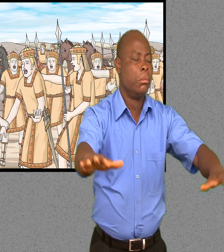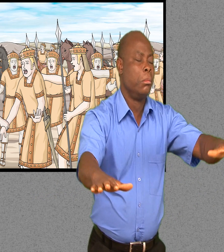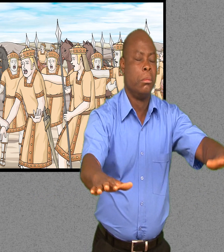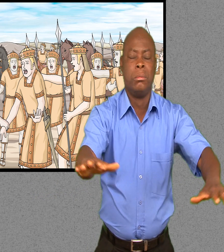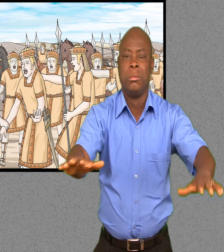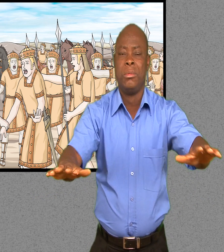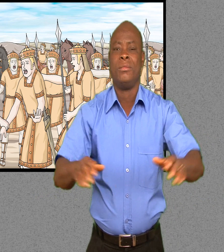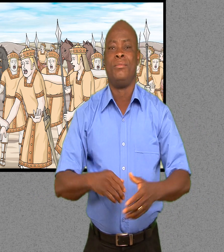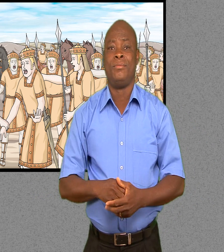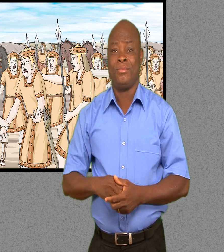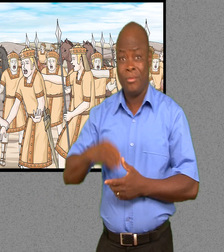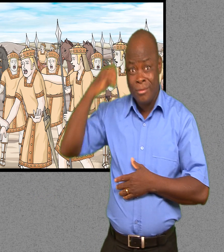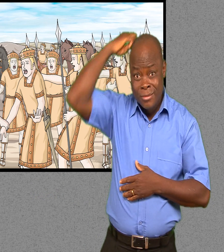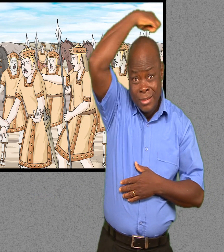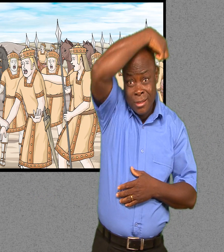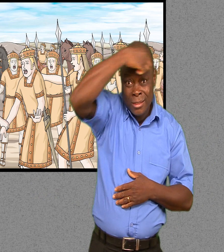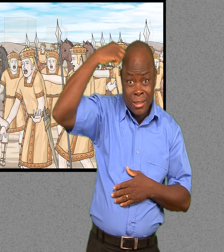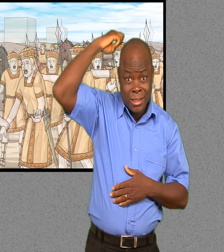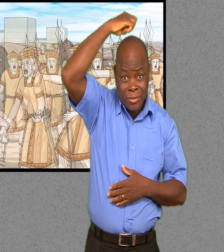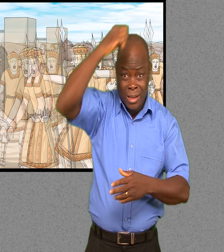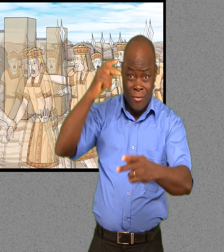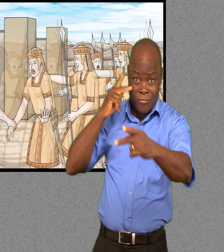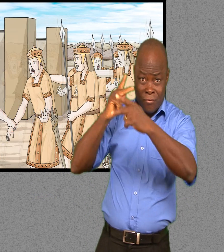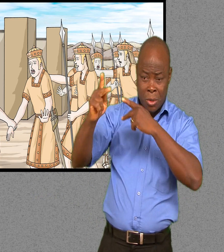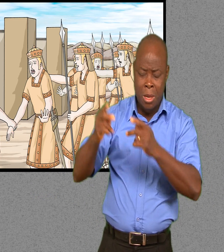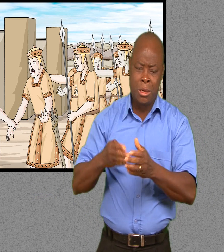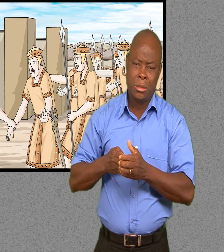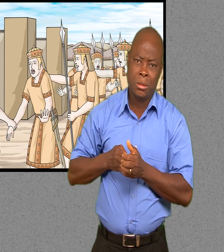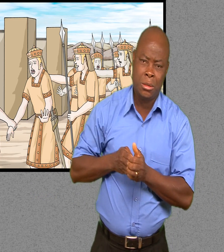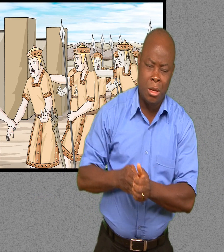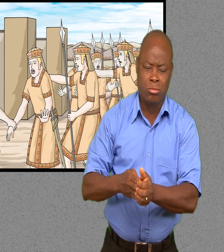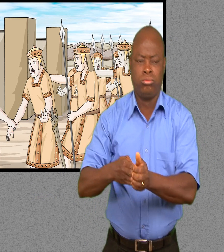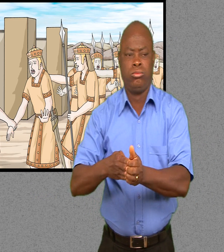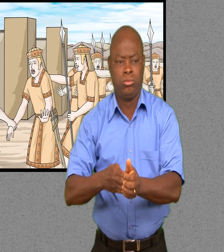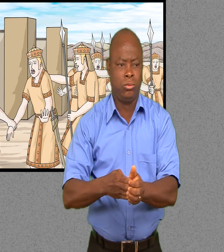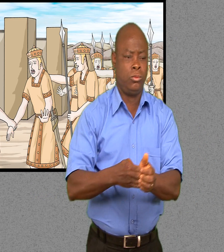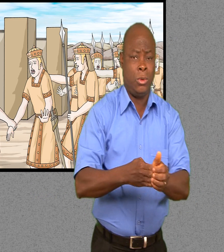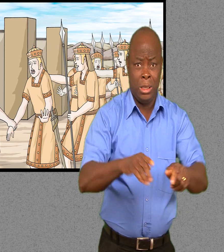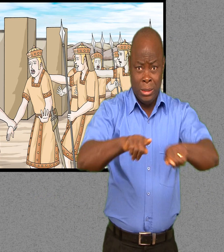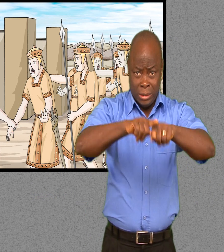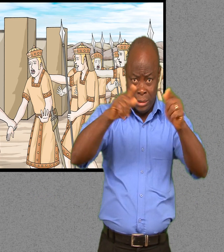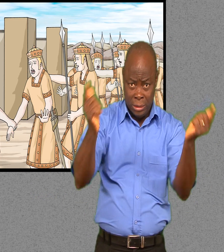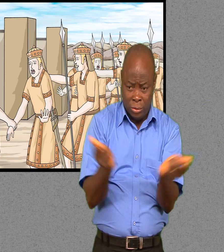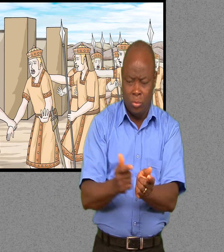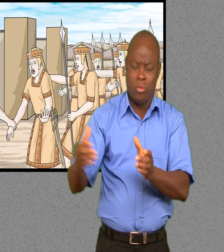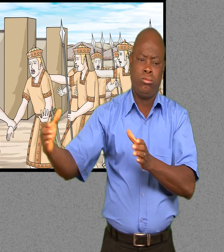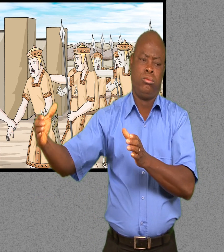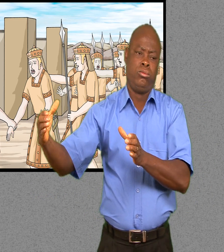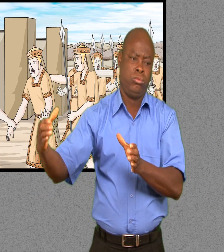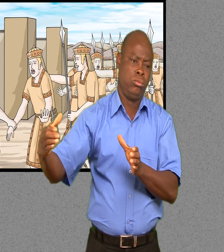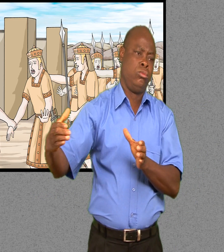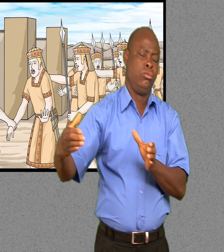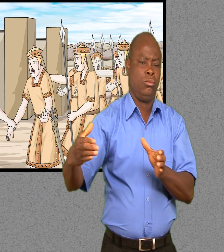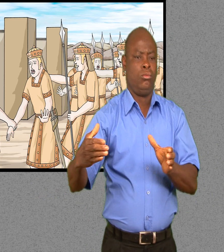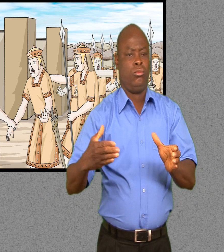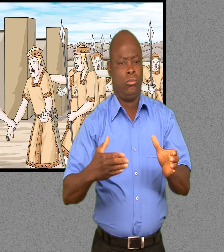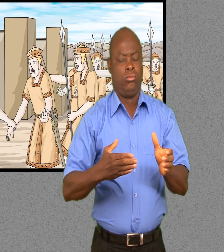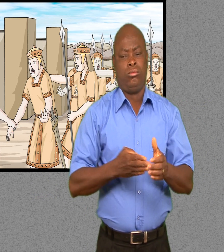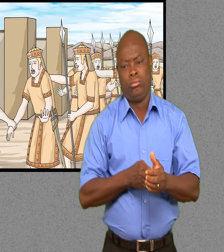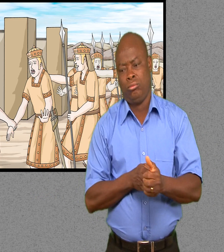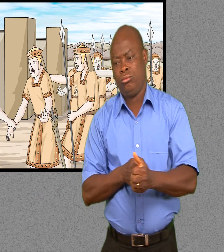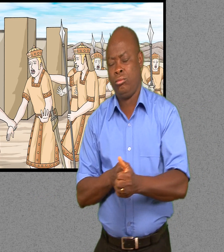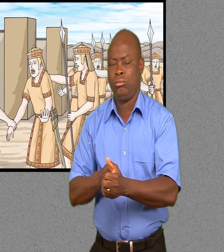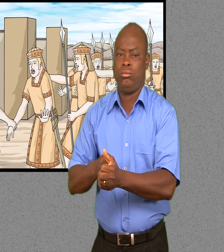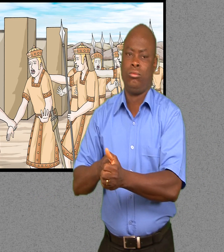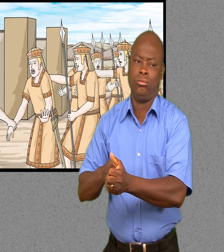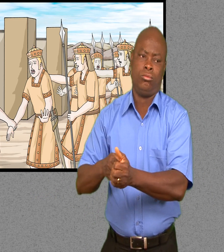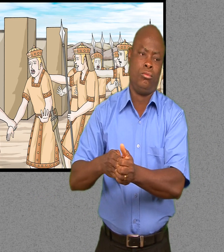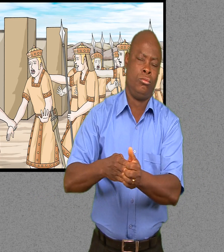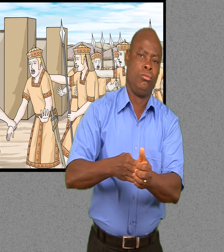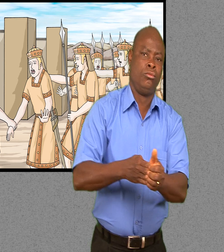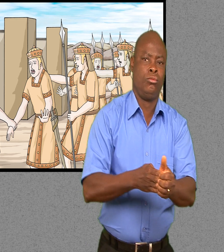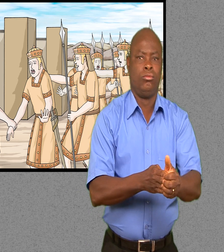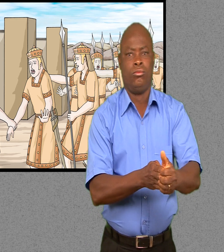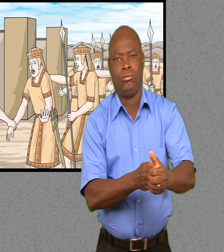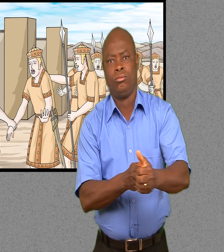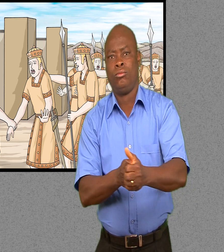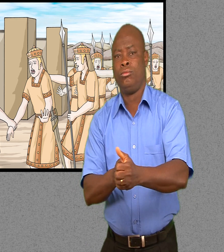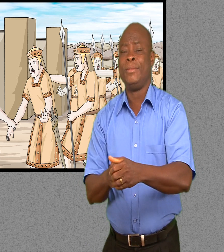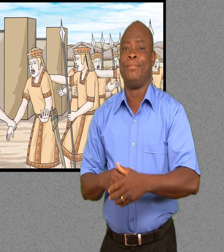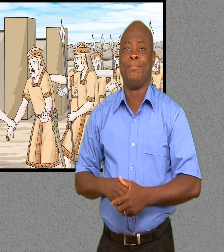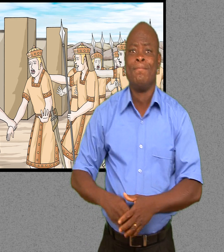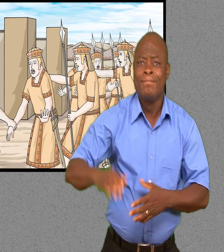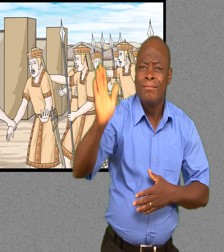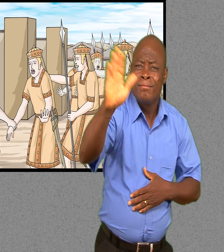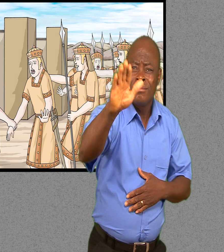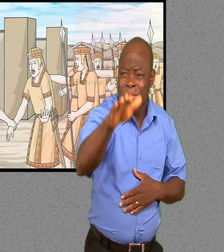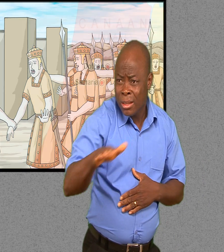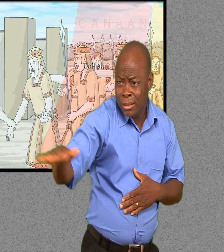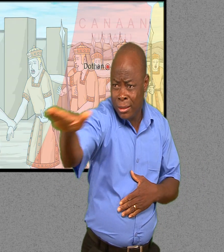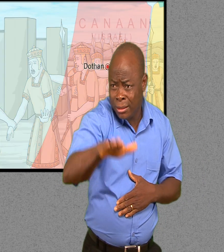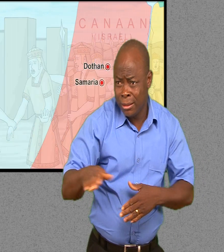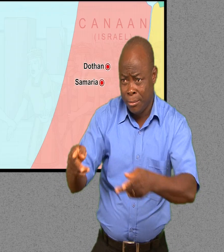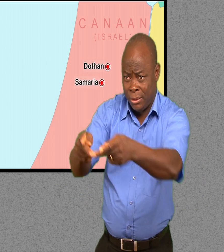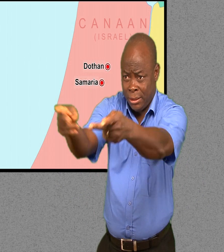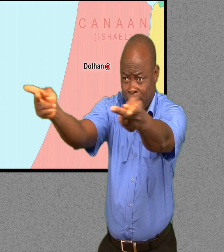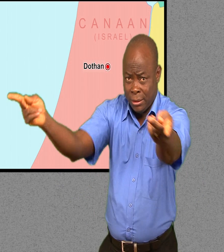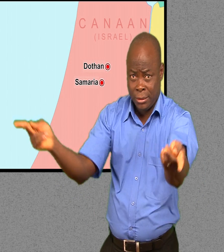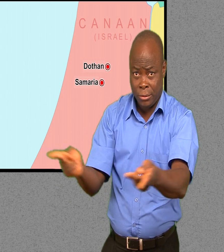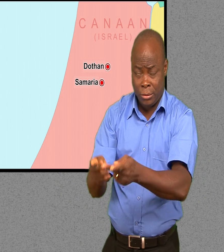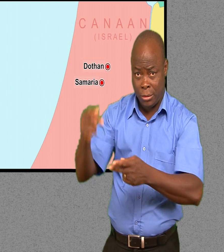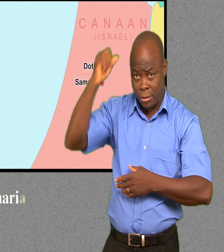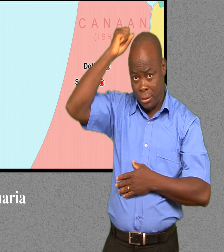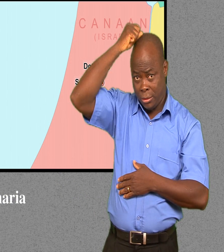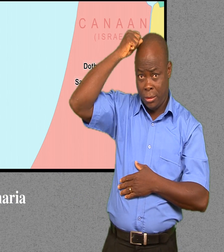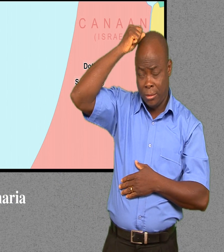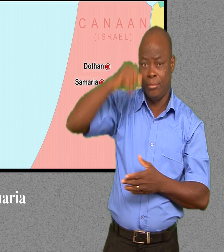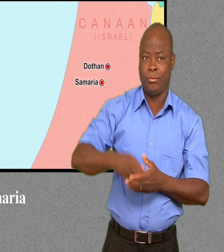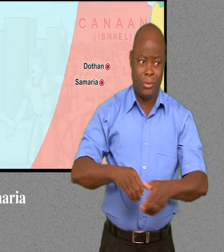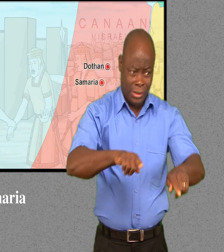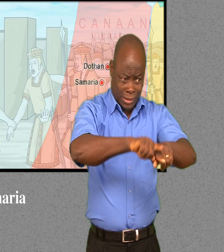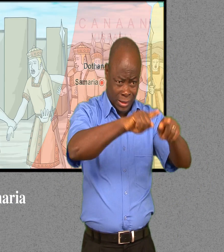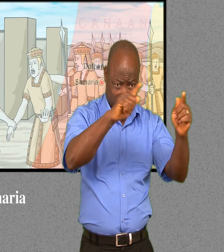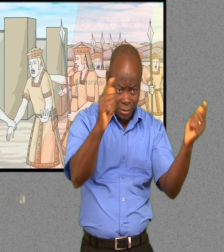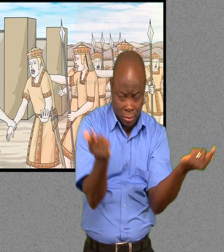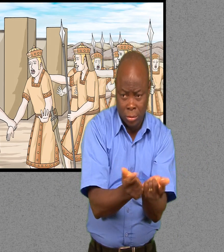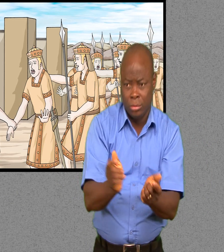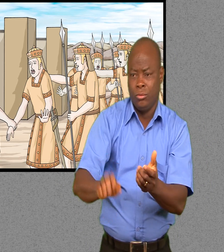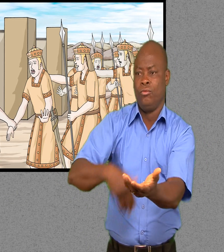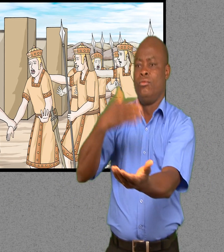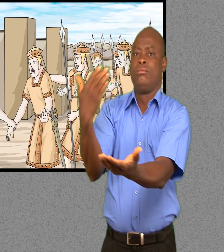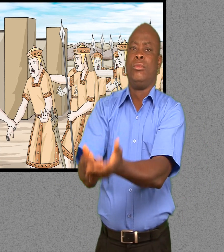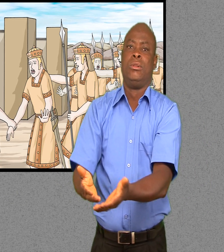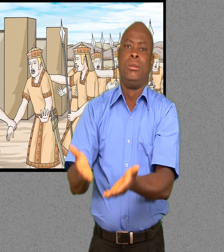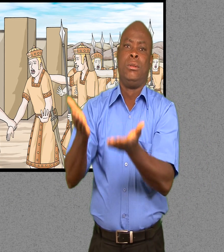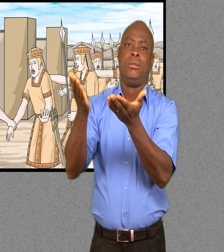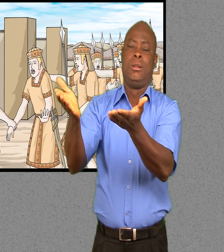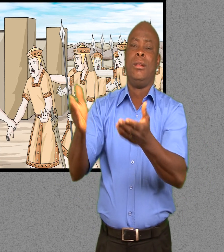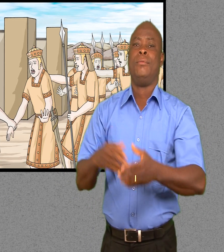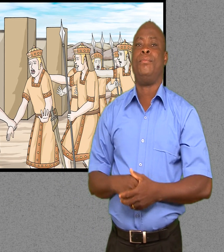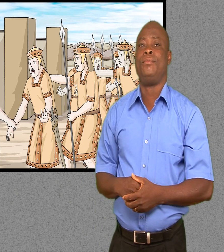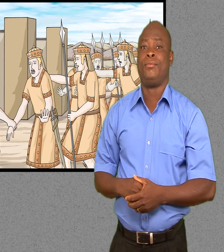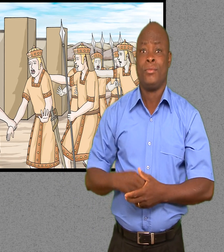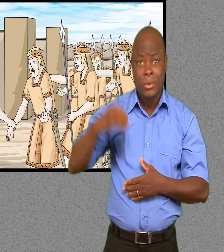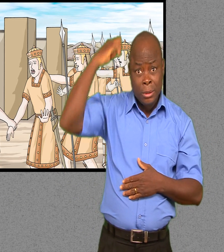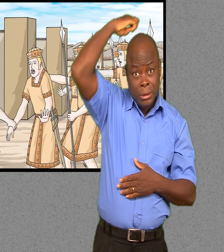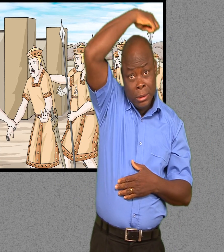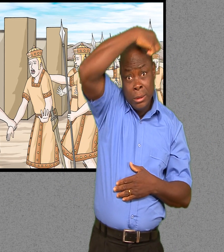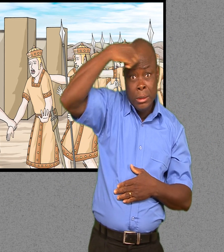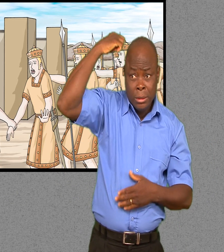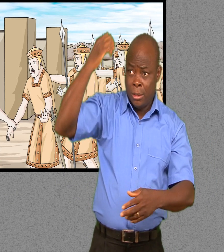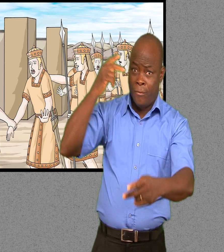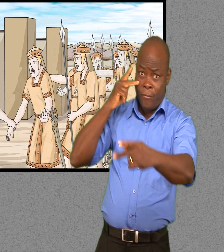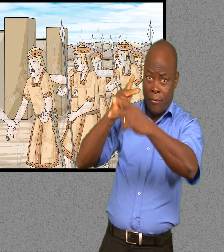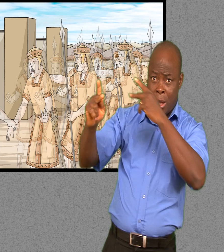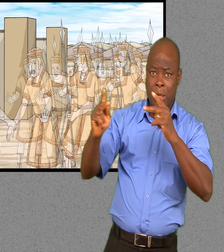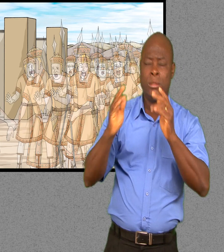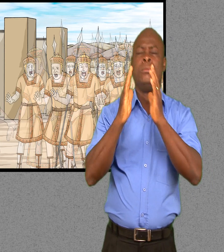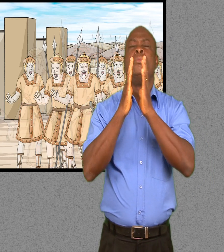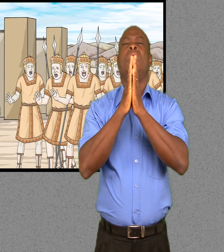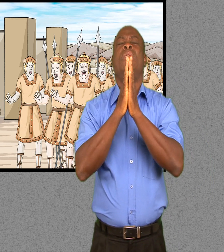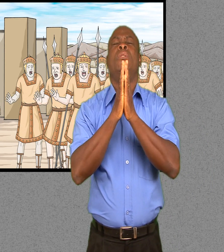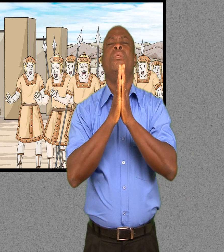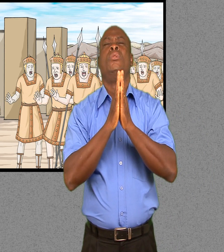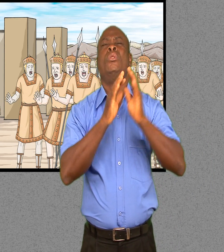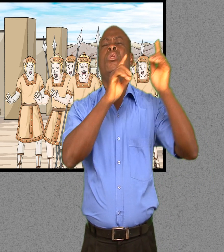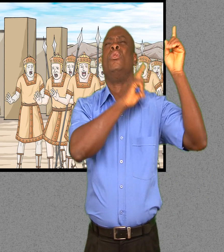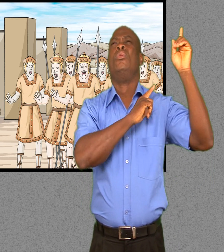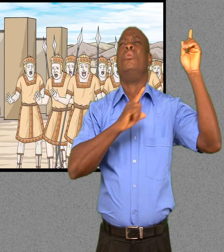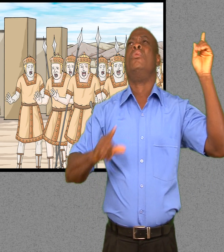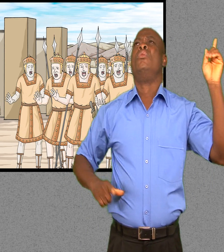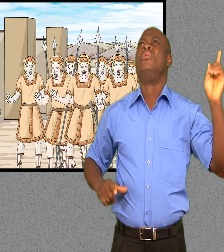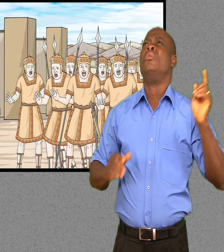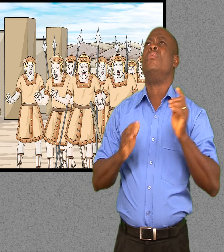And he led them to Samaria.